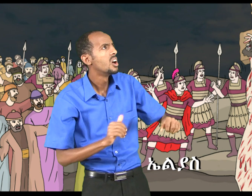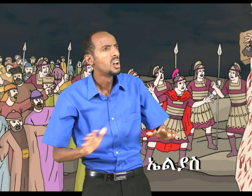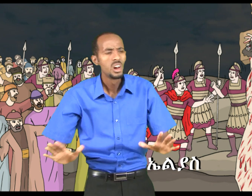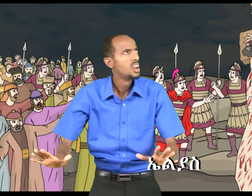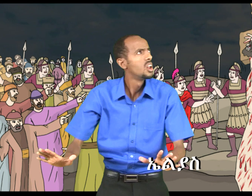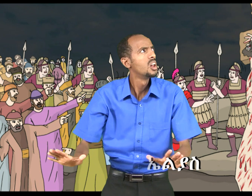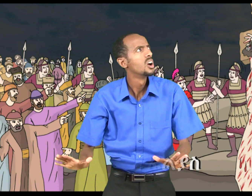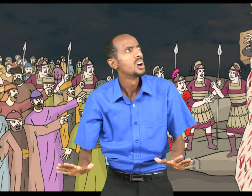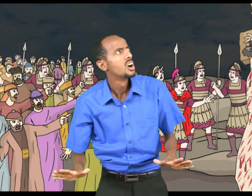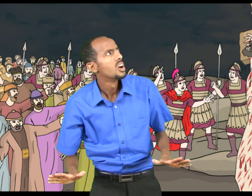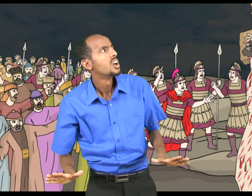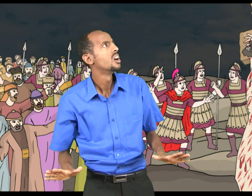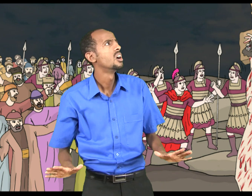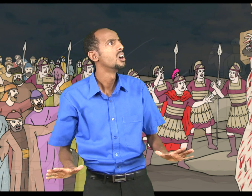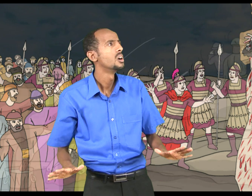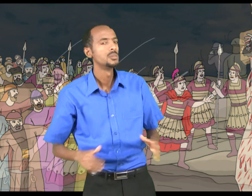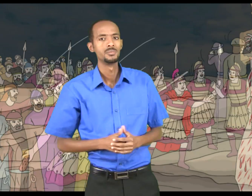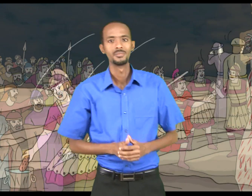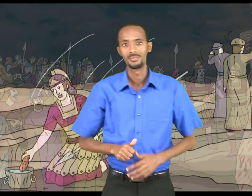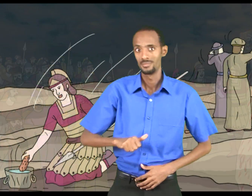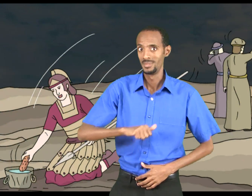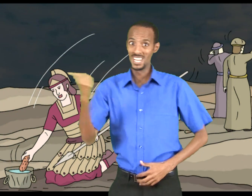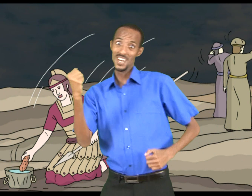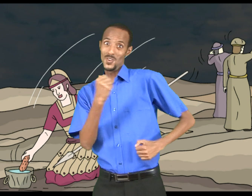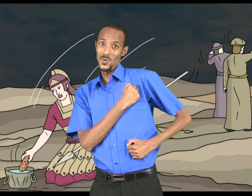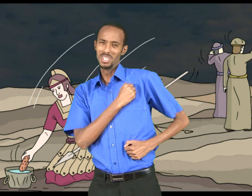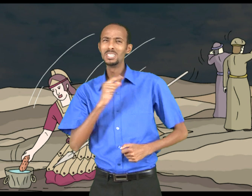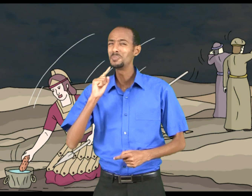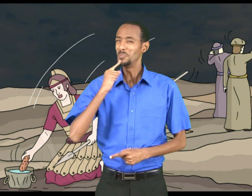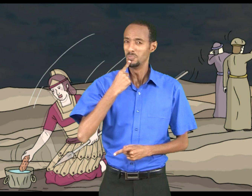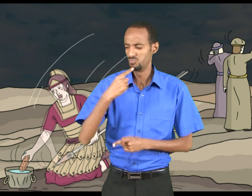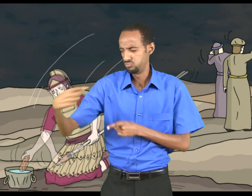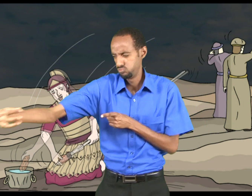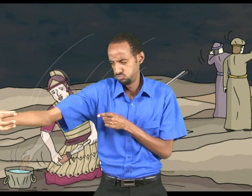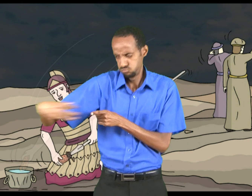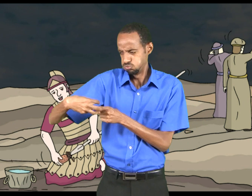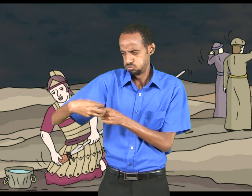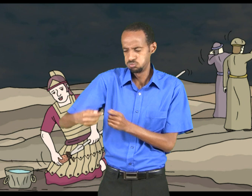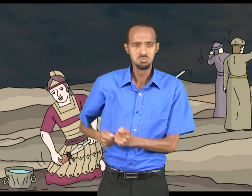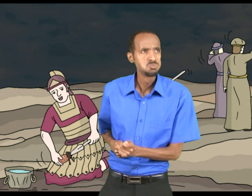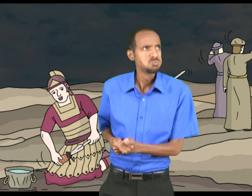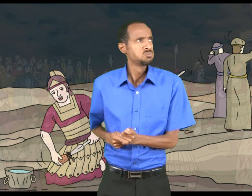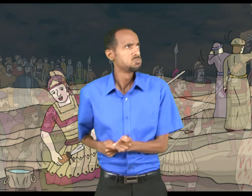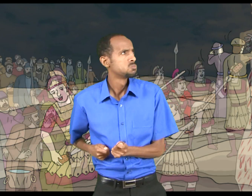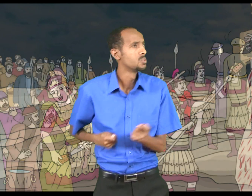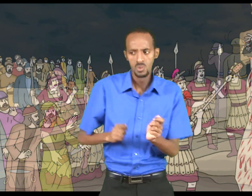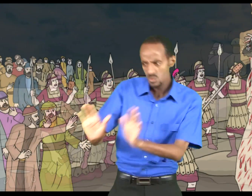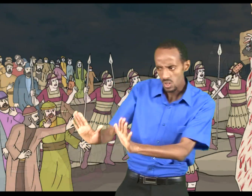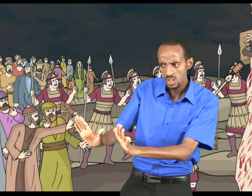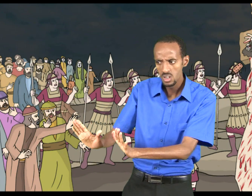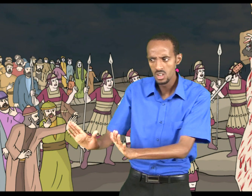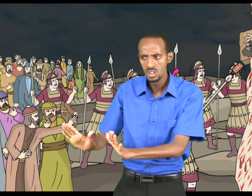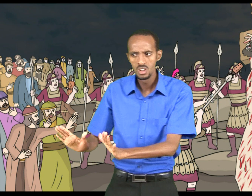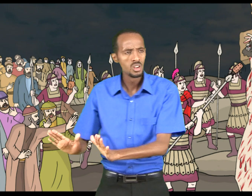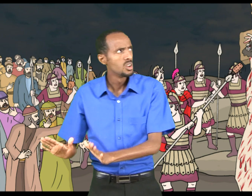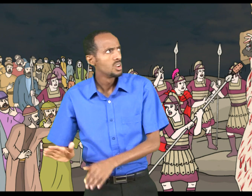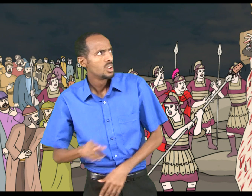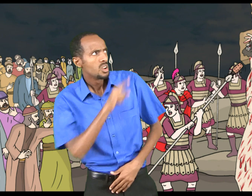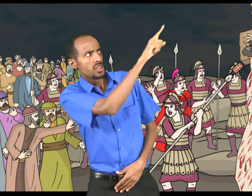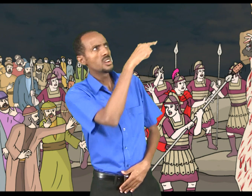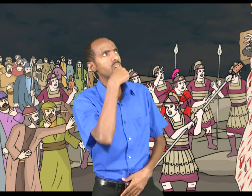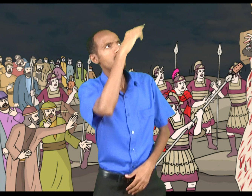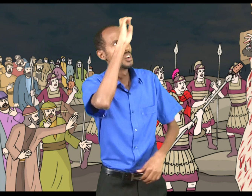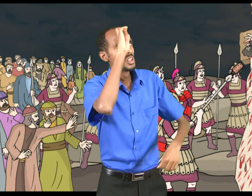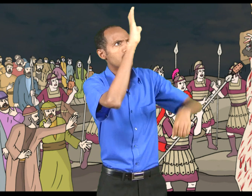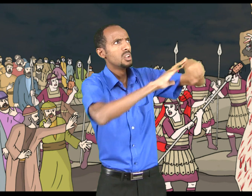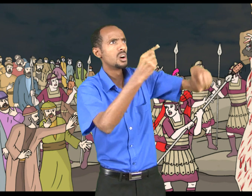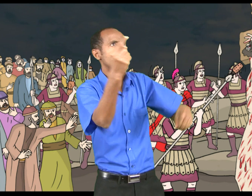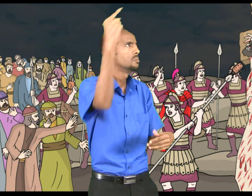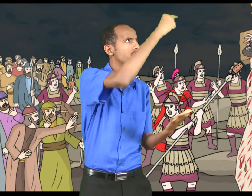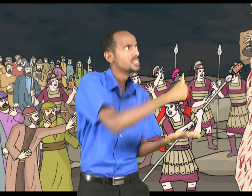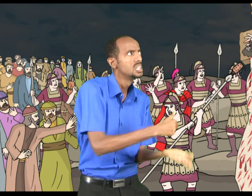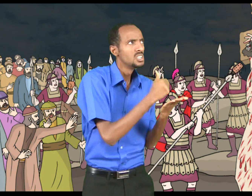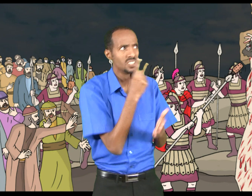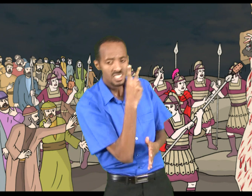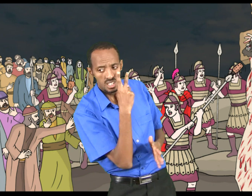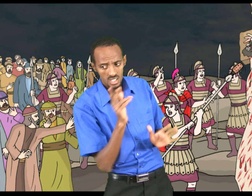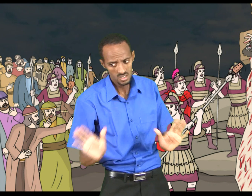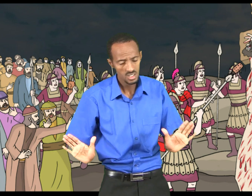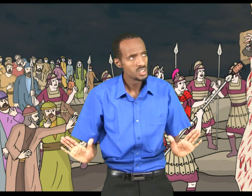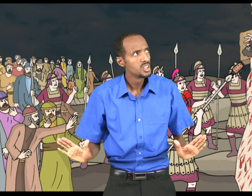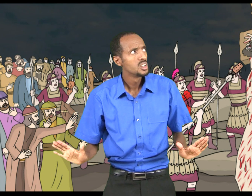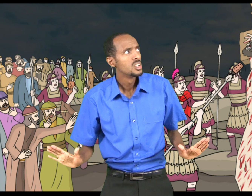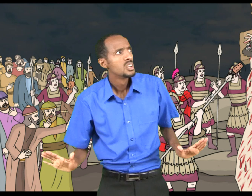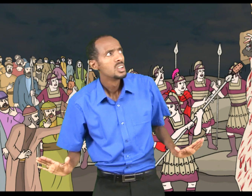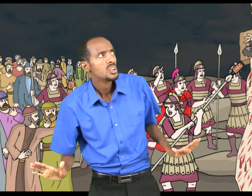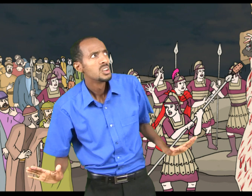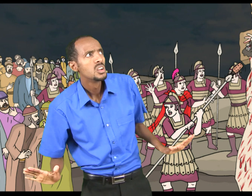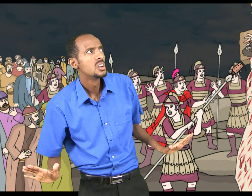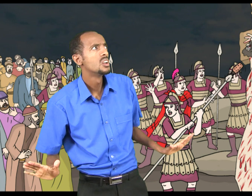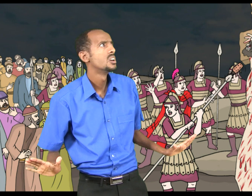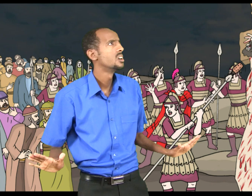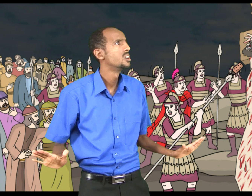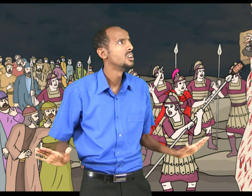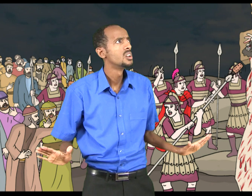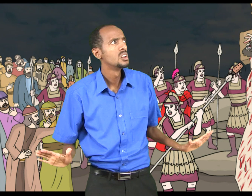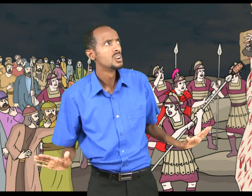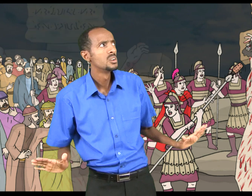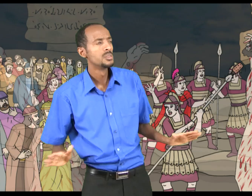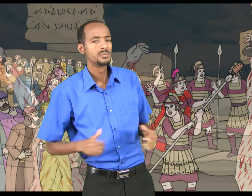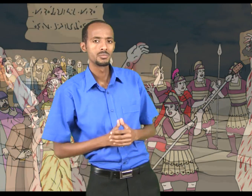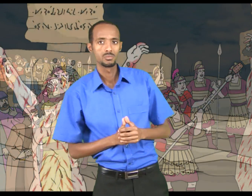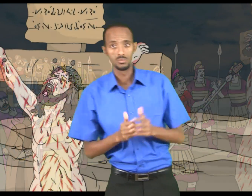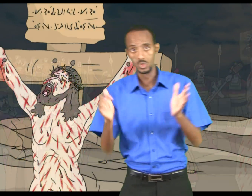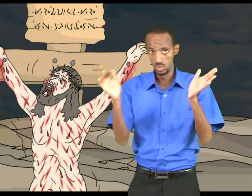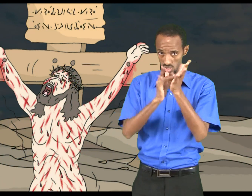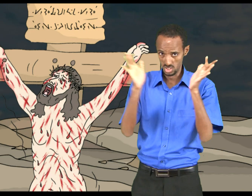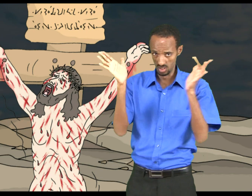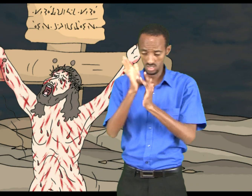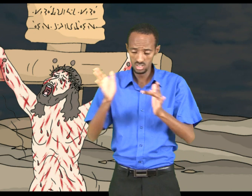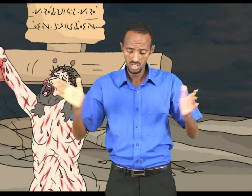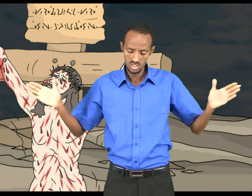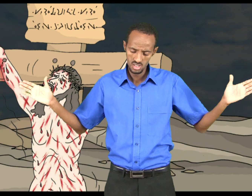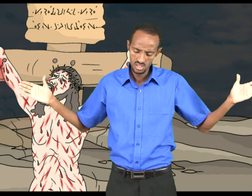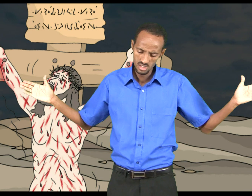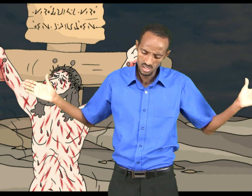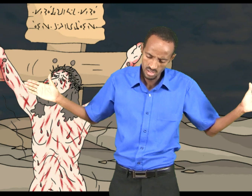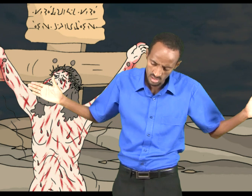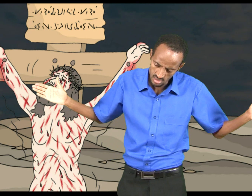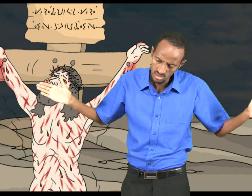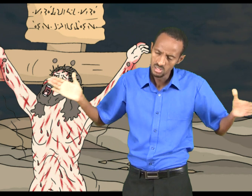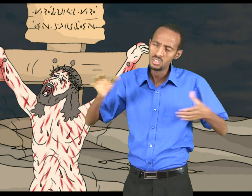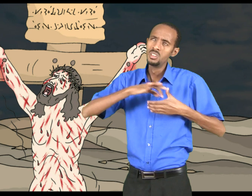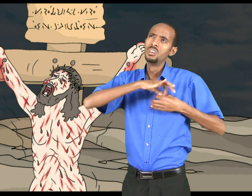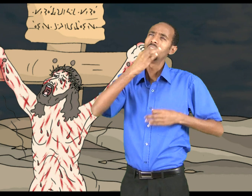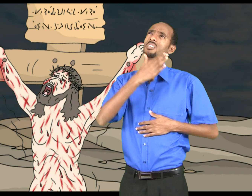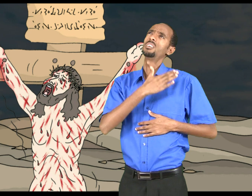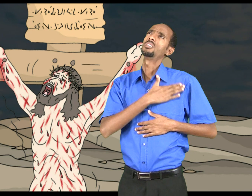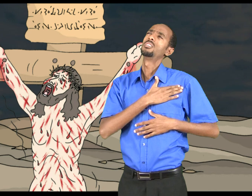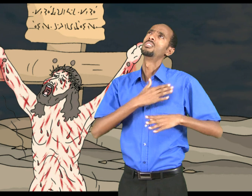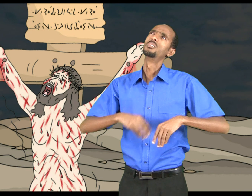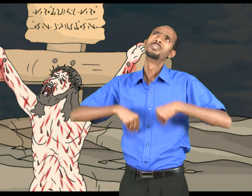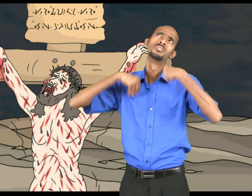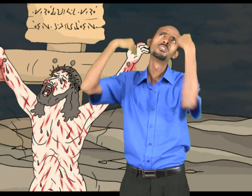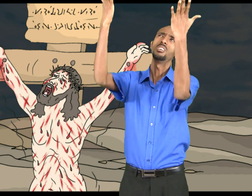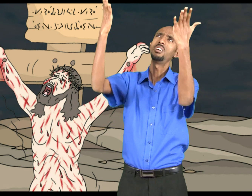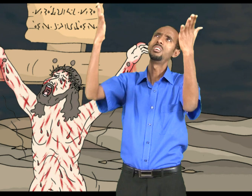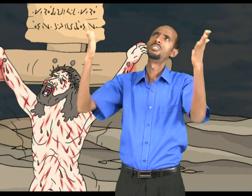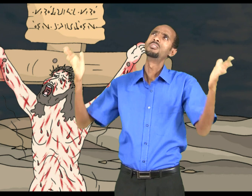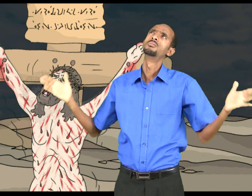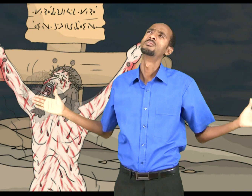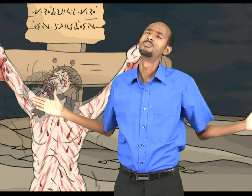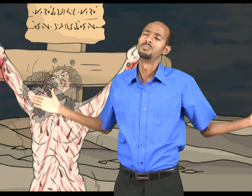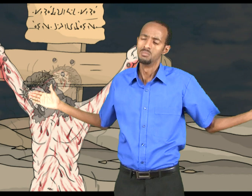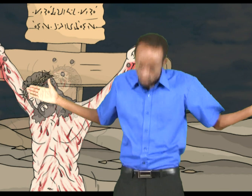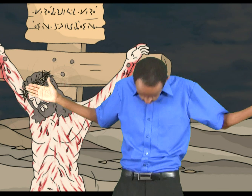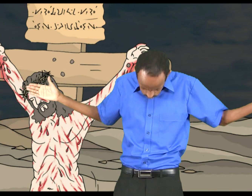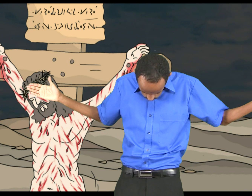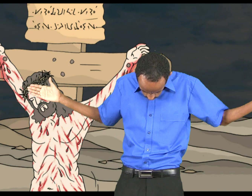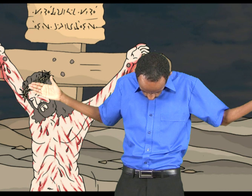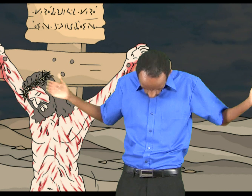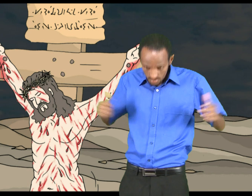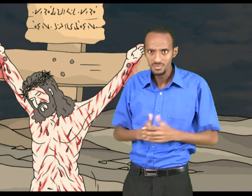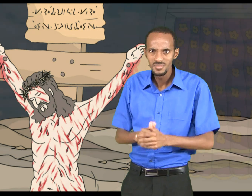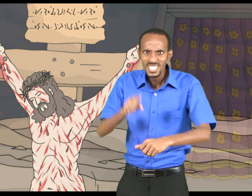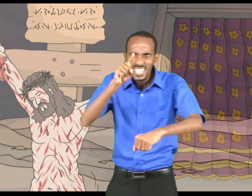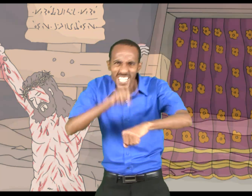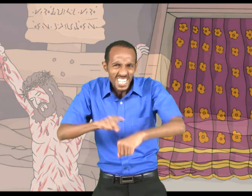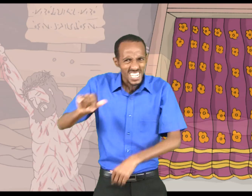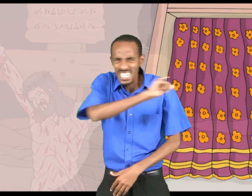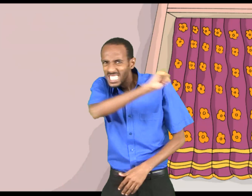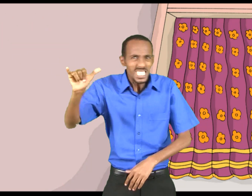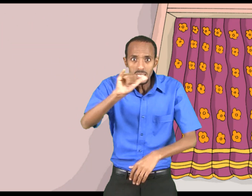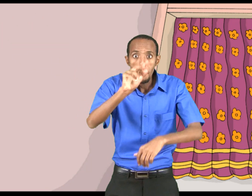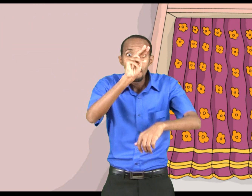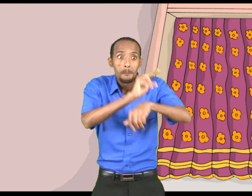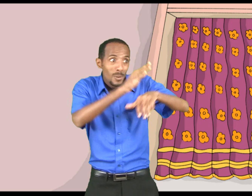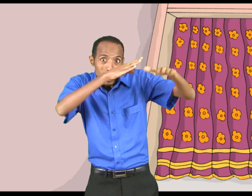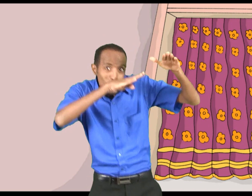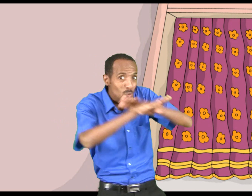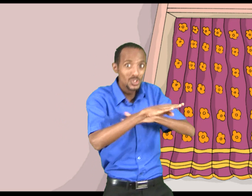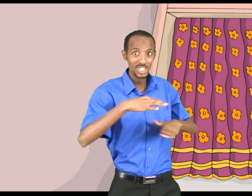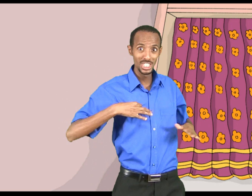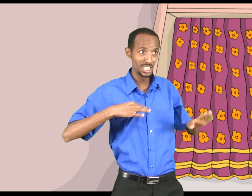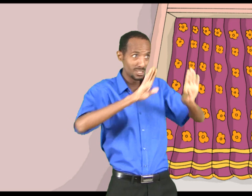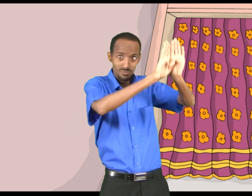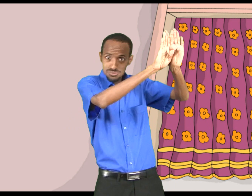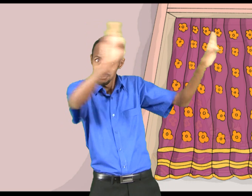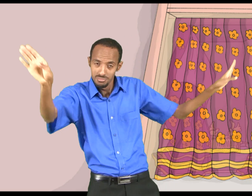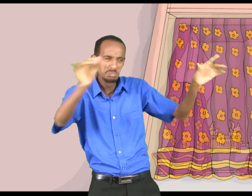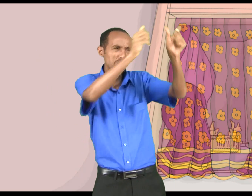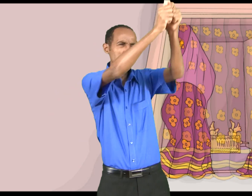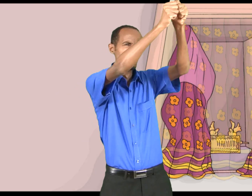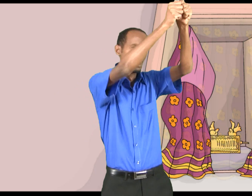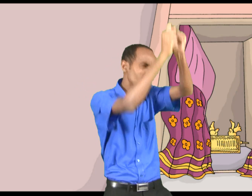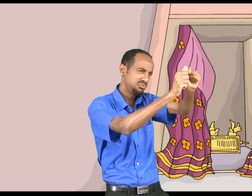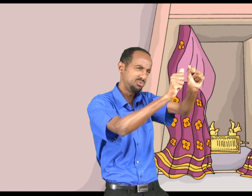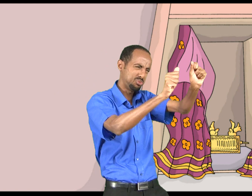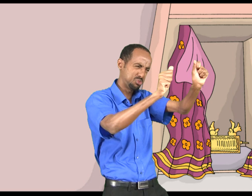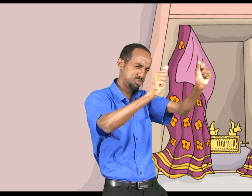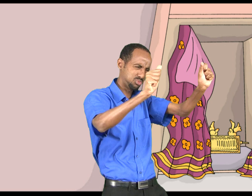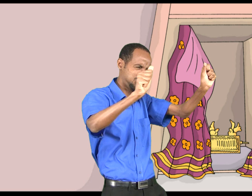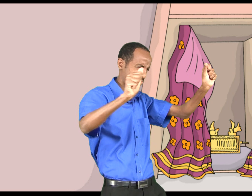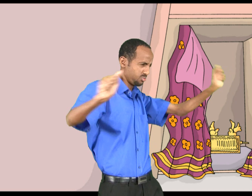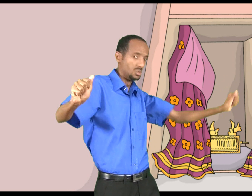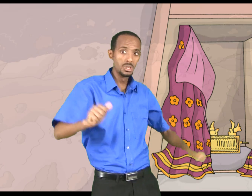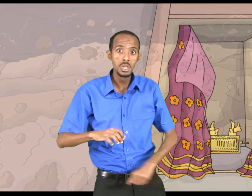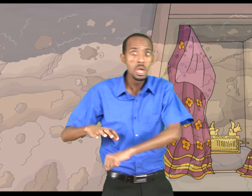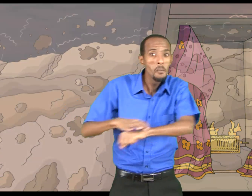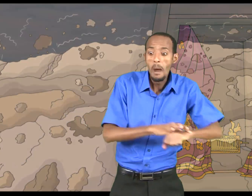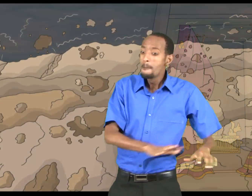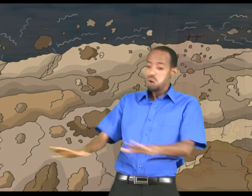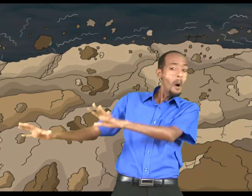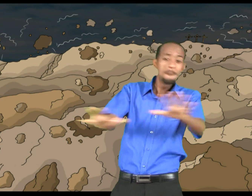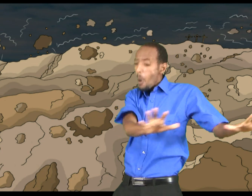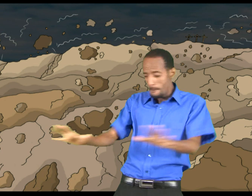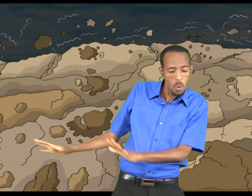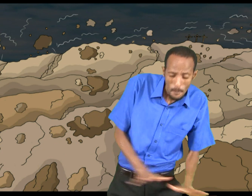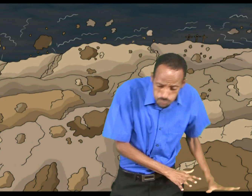One of them quickly ran and brought a sponge. He filled it with sour wine, put it on a reed, and held it up for Jesus to drink. But the others said, “Leave Him alone. Let us see if Elijah comes to save Him.” When Jesus had cried out again in a loud voice, He yielded up His spirit. At that moment the veil of the temple was torn in two from top to bottom.